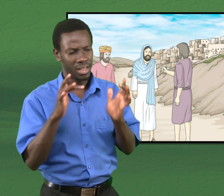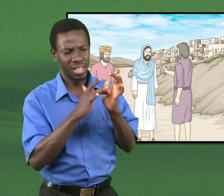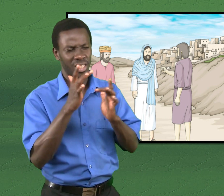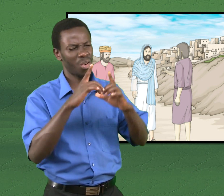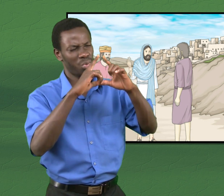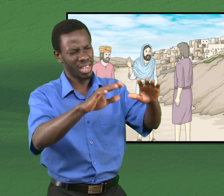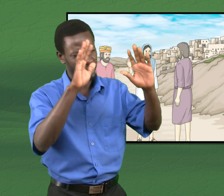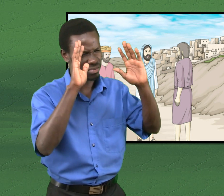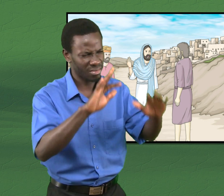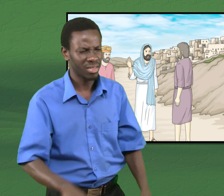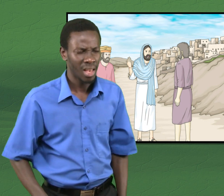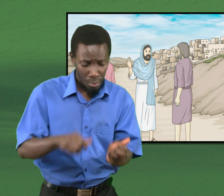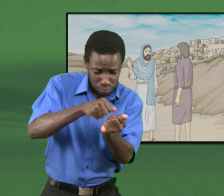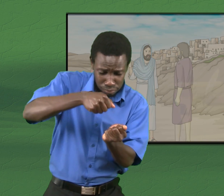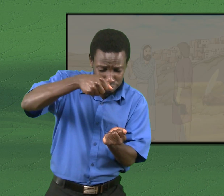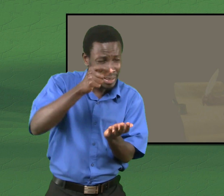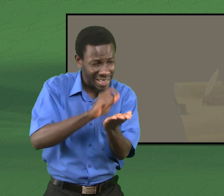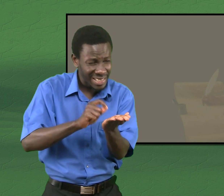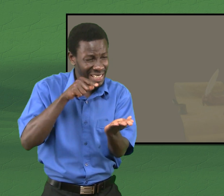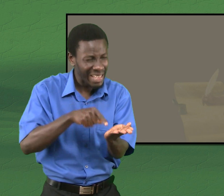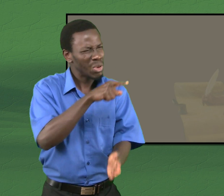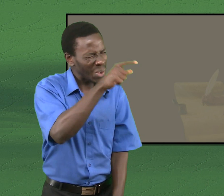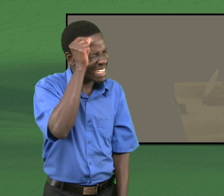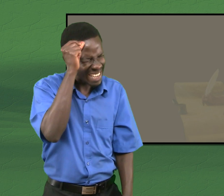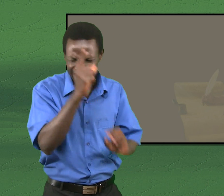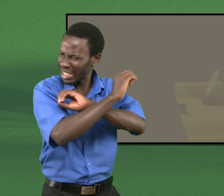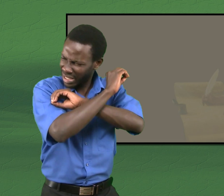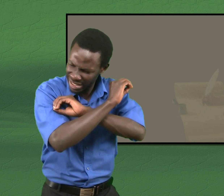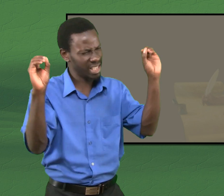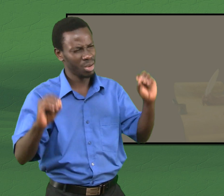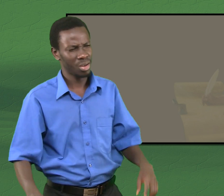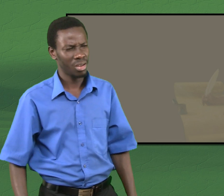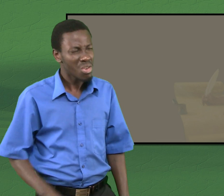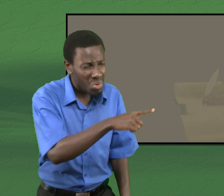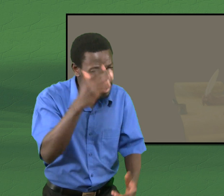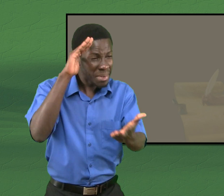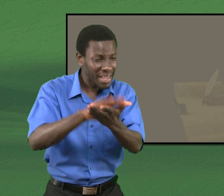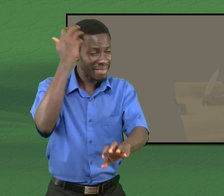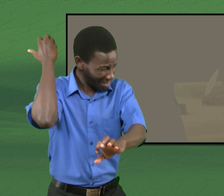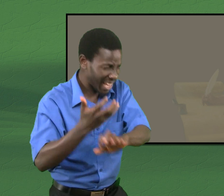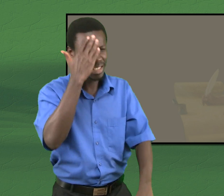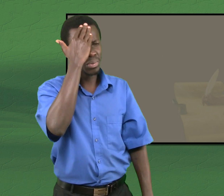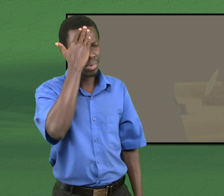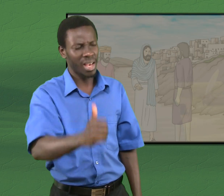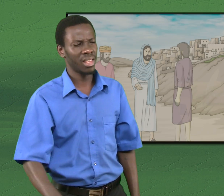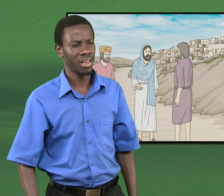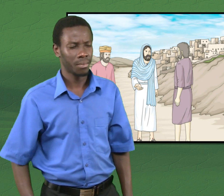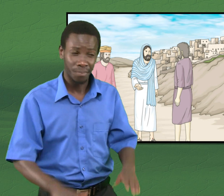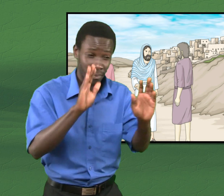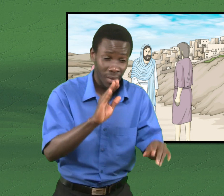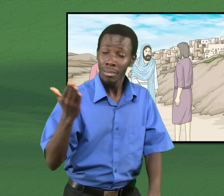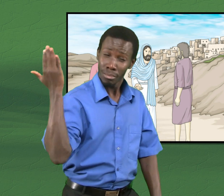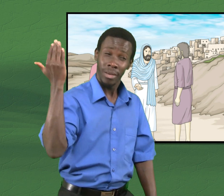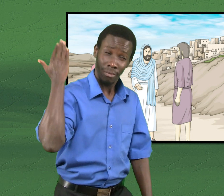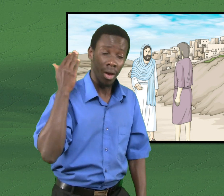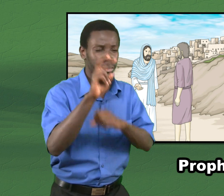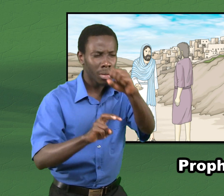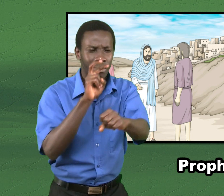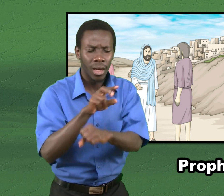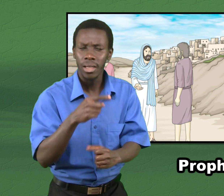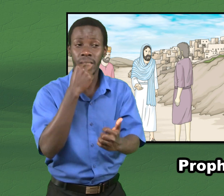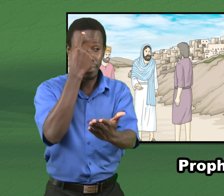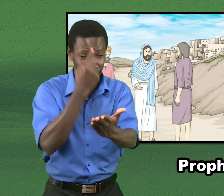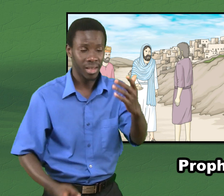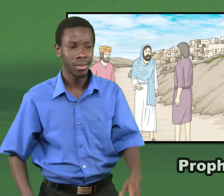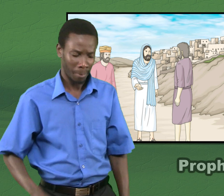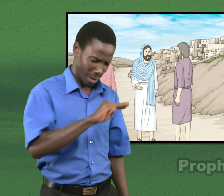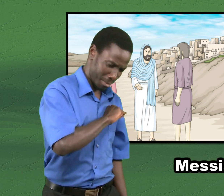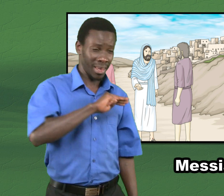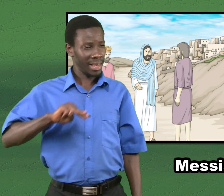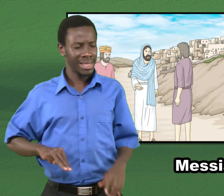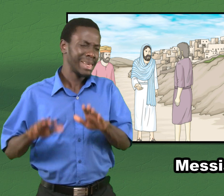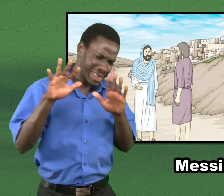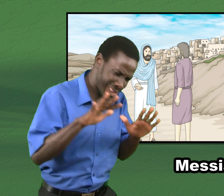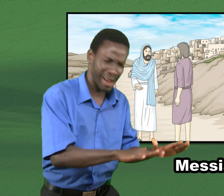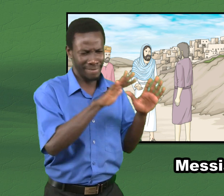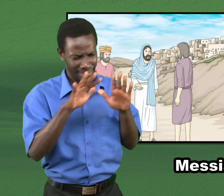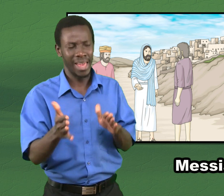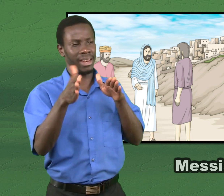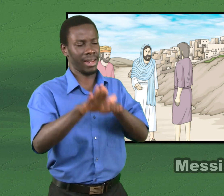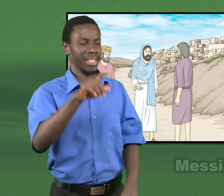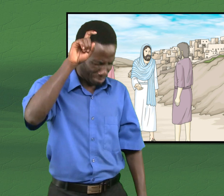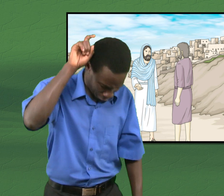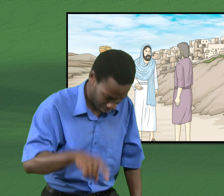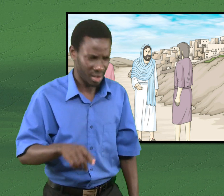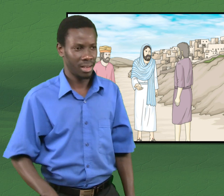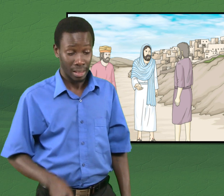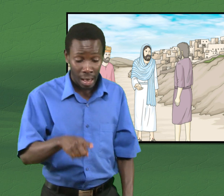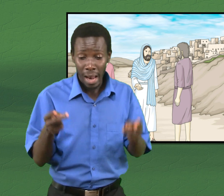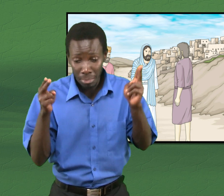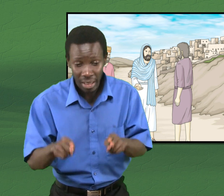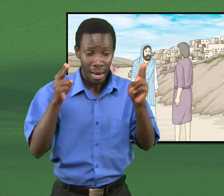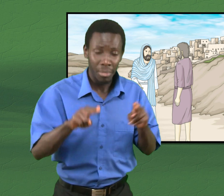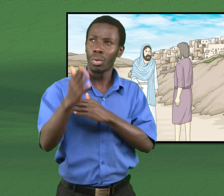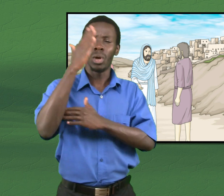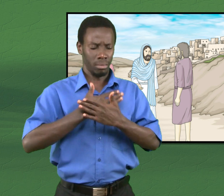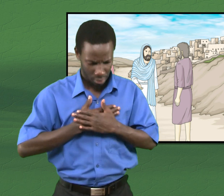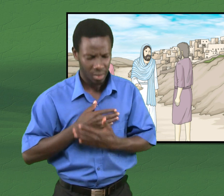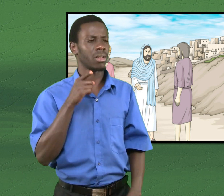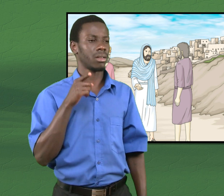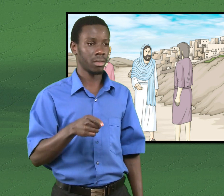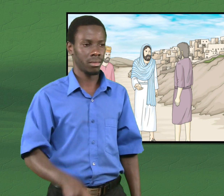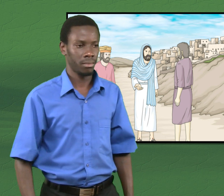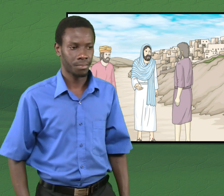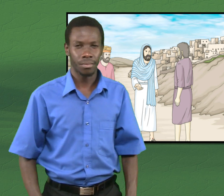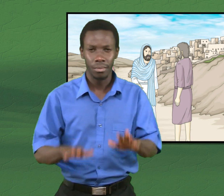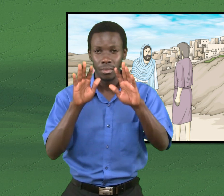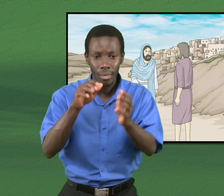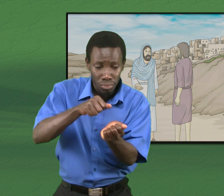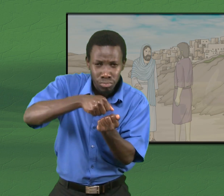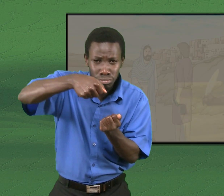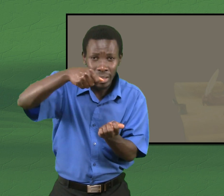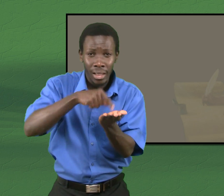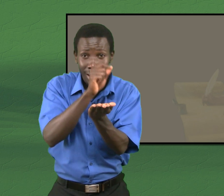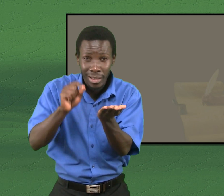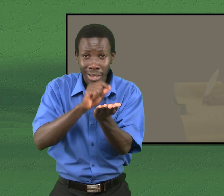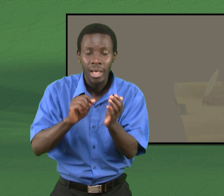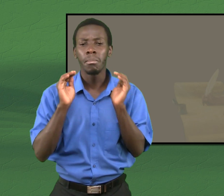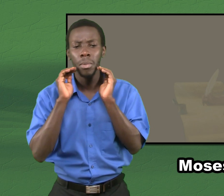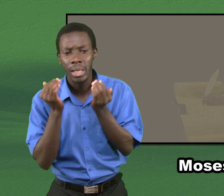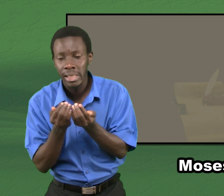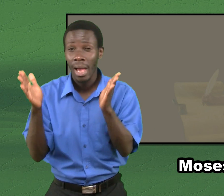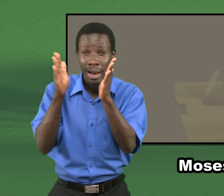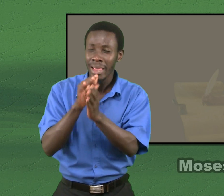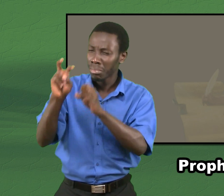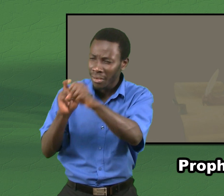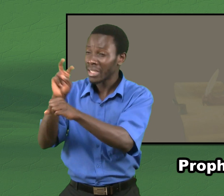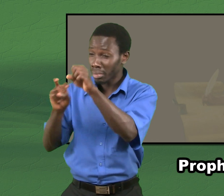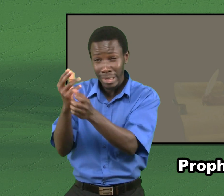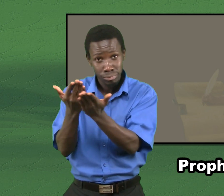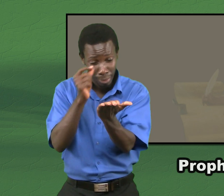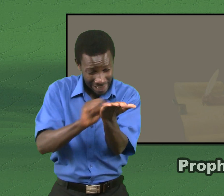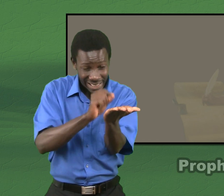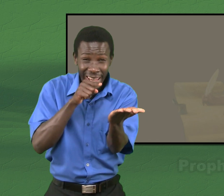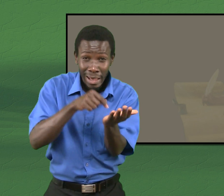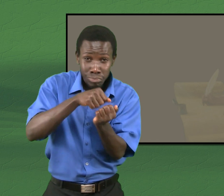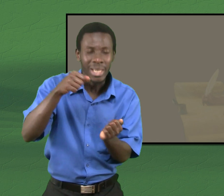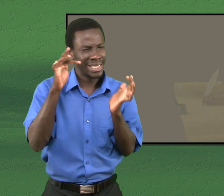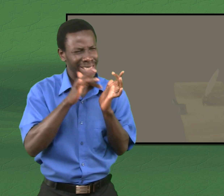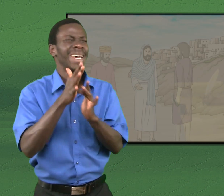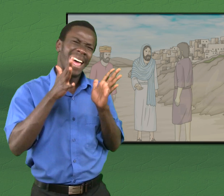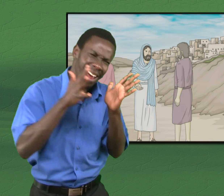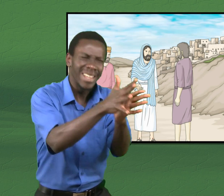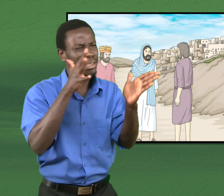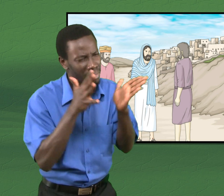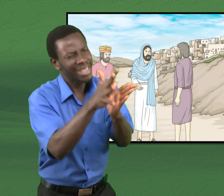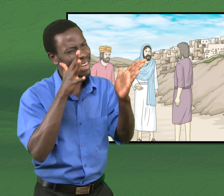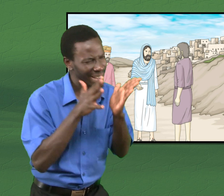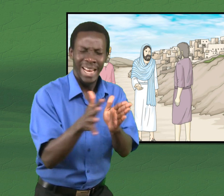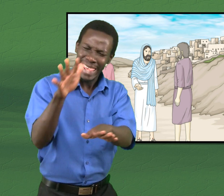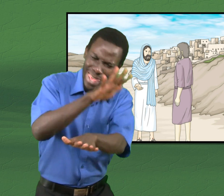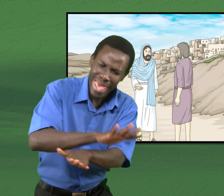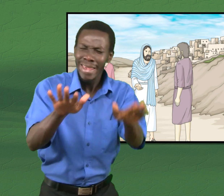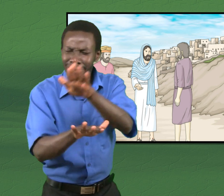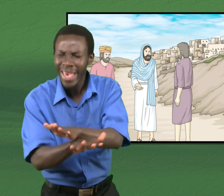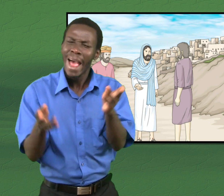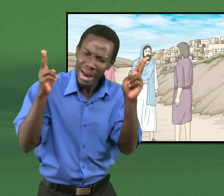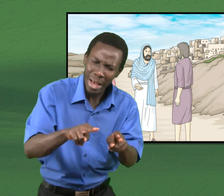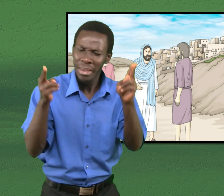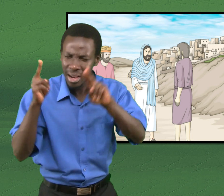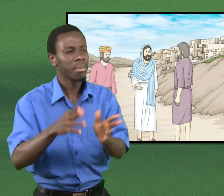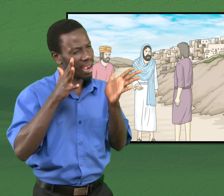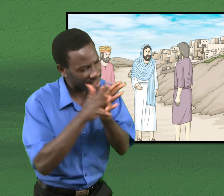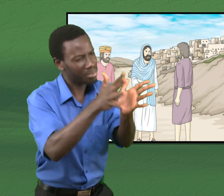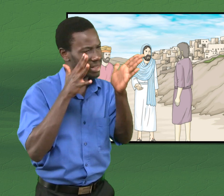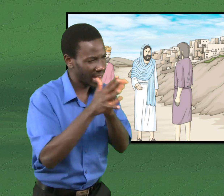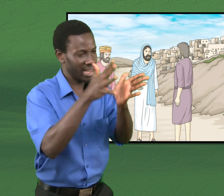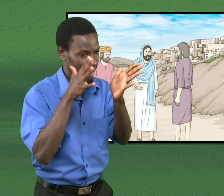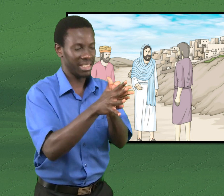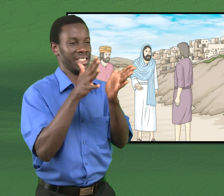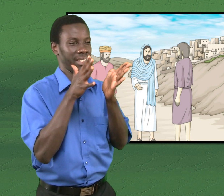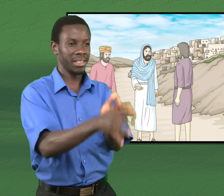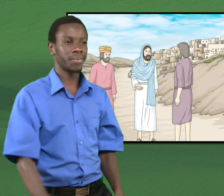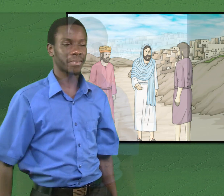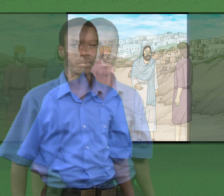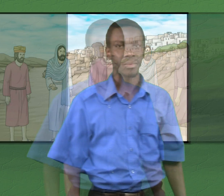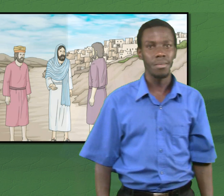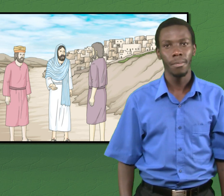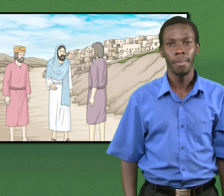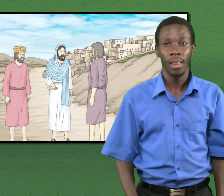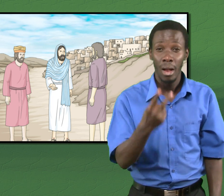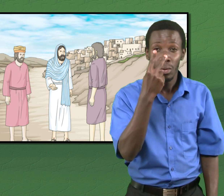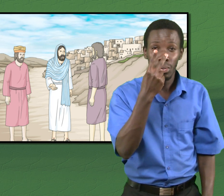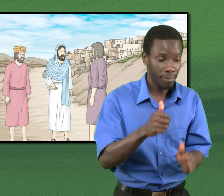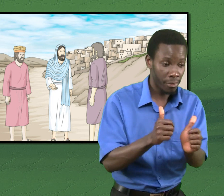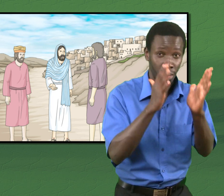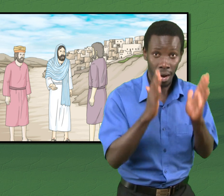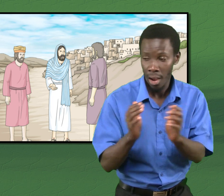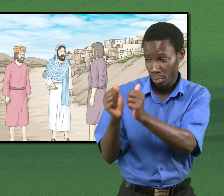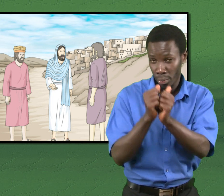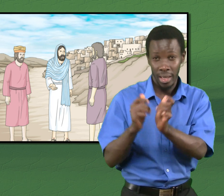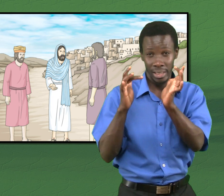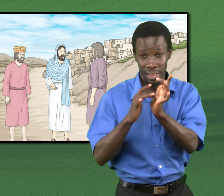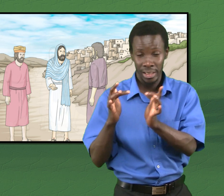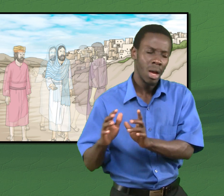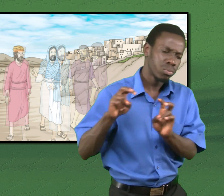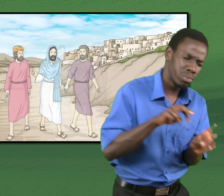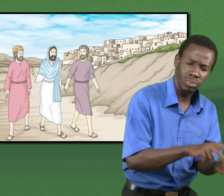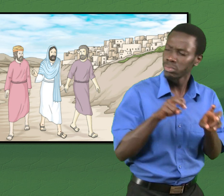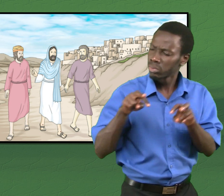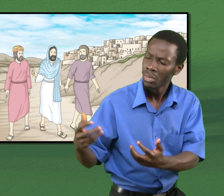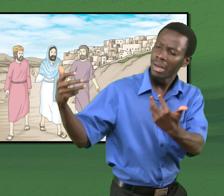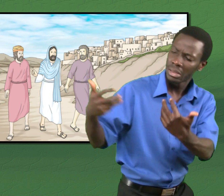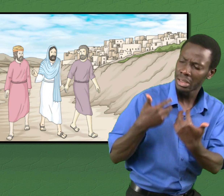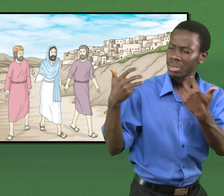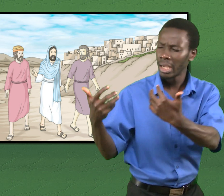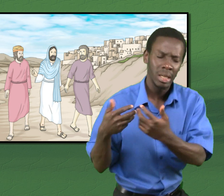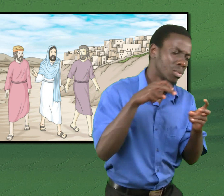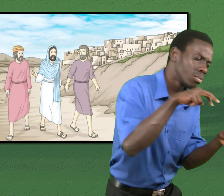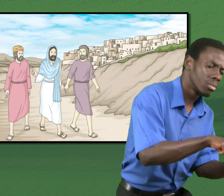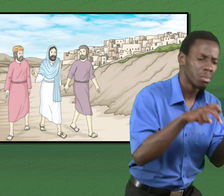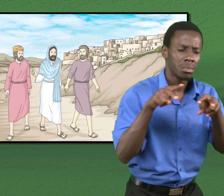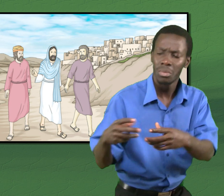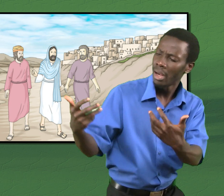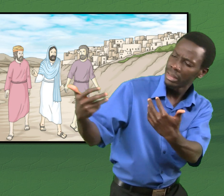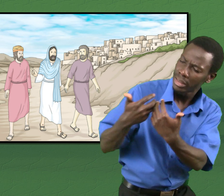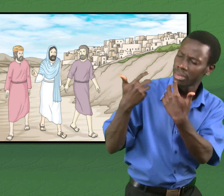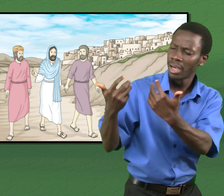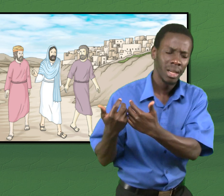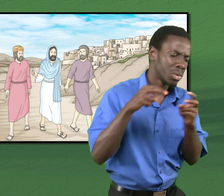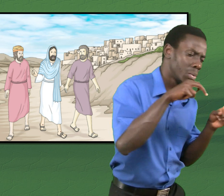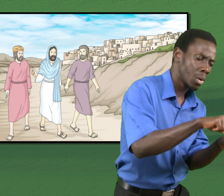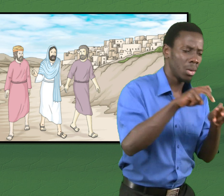Was it not necessary for the Christ to suffer these things and then to enter His glory?” And beginning with Moses and all the Prophets, He explained to them what was written in all the Scriptures about Himself.